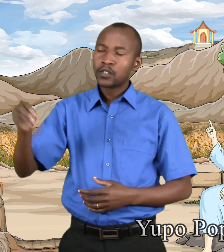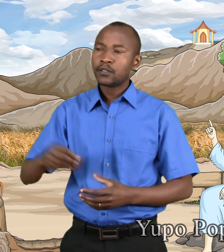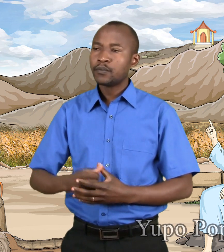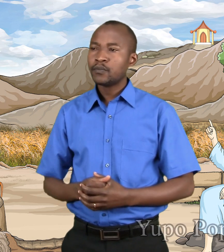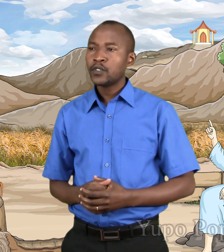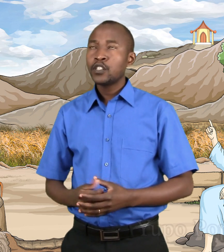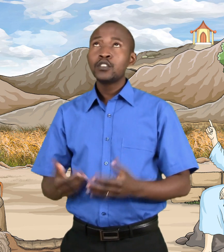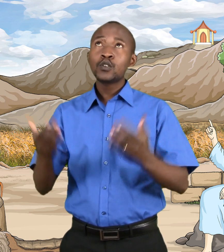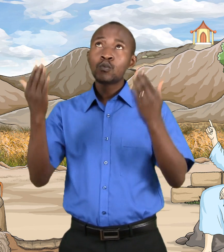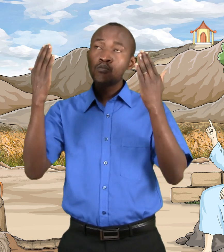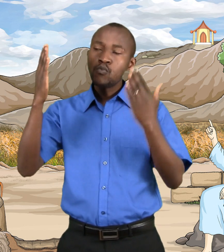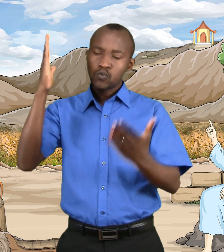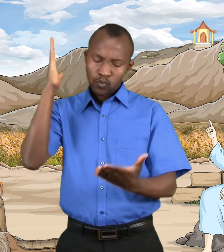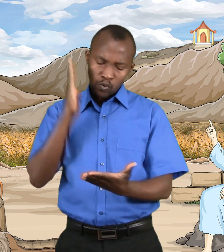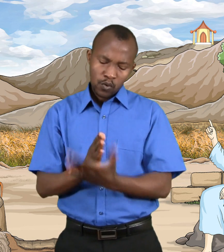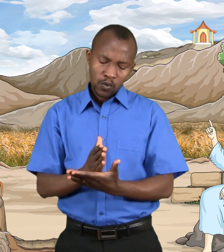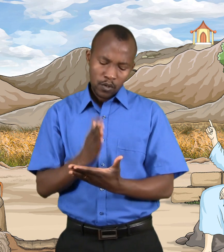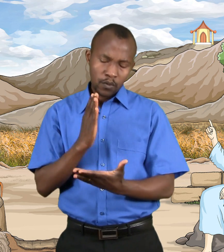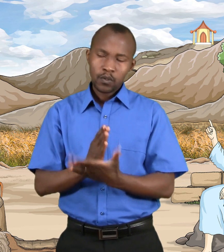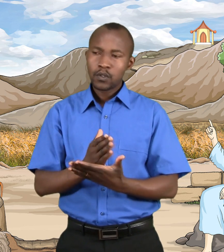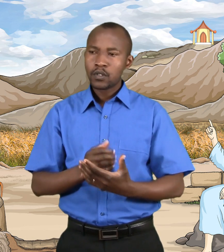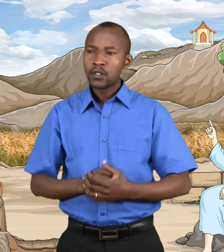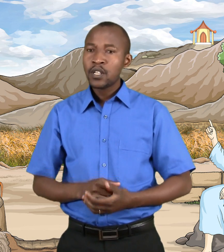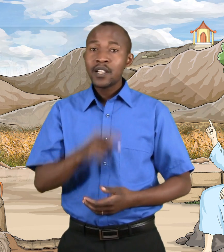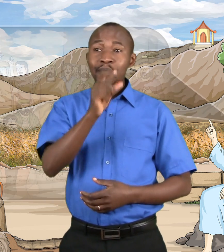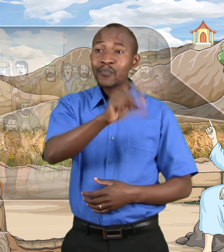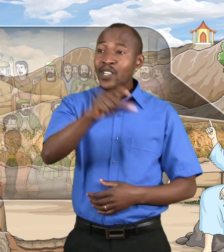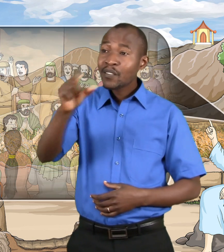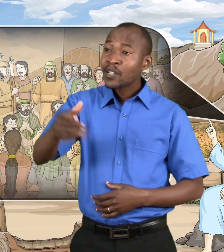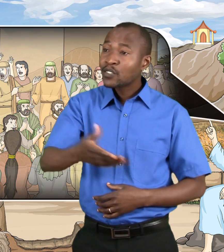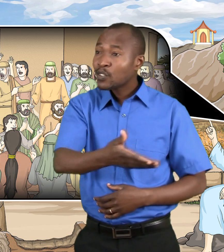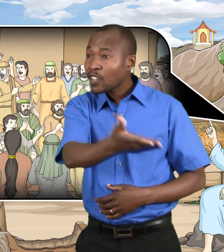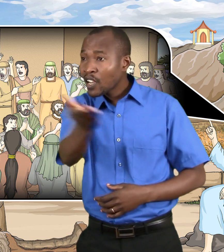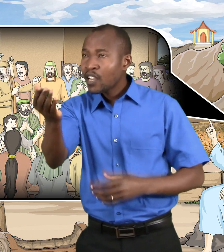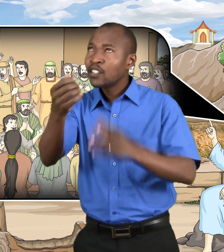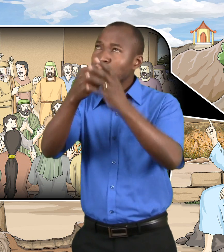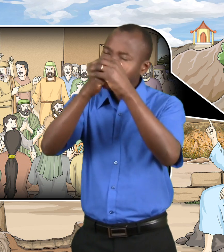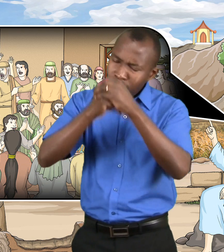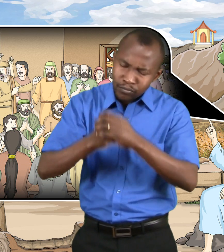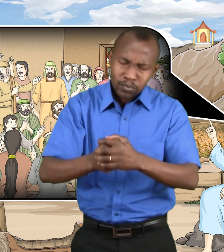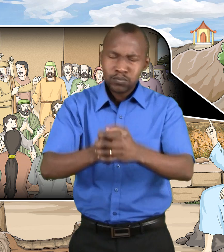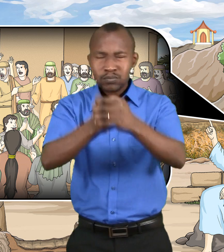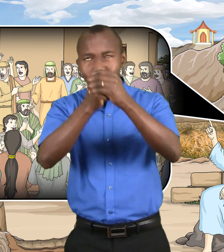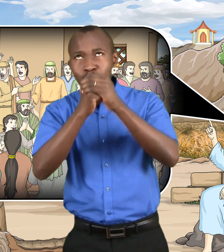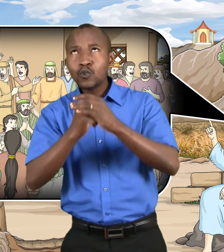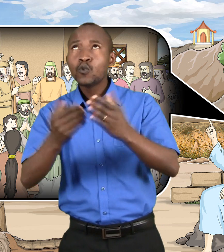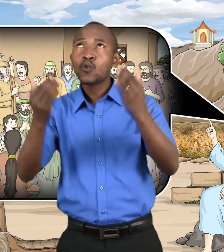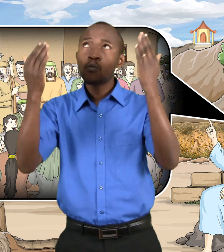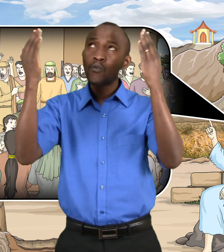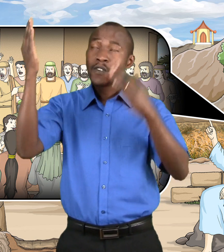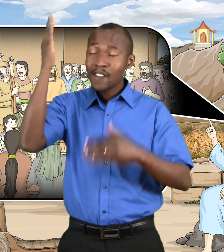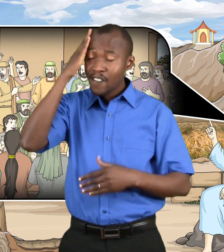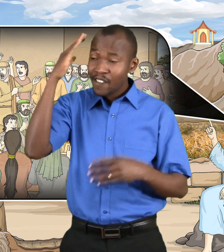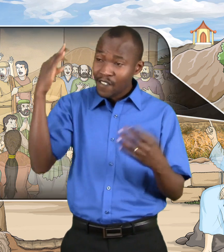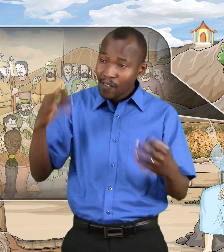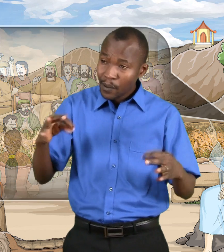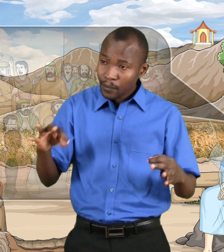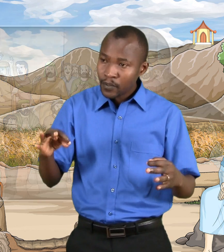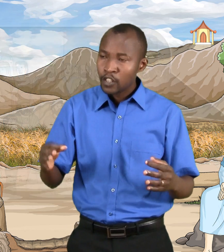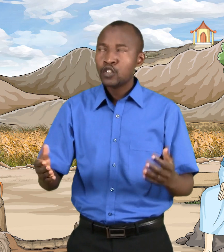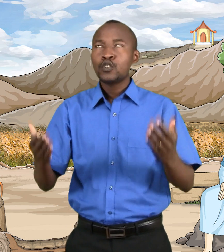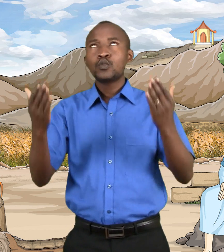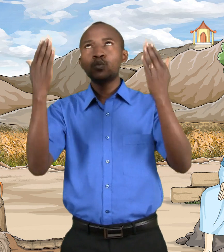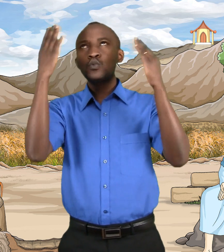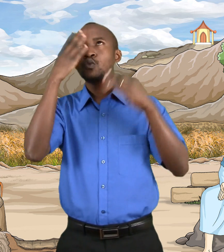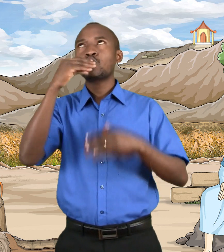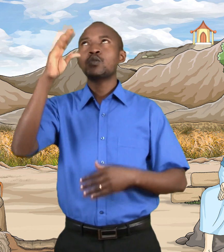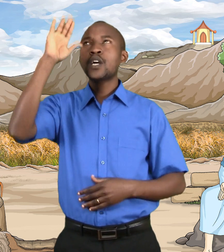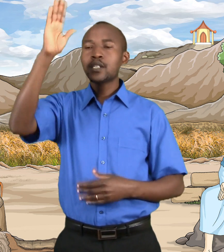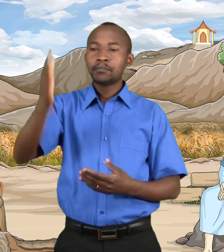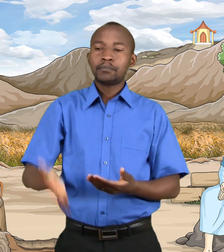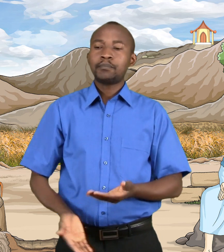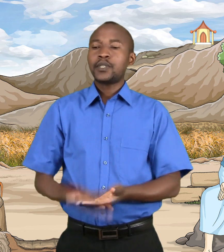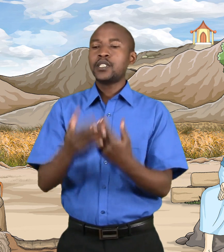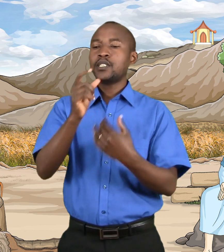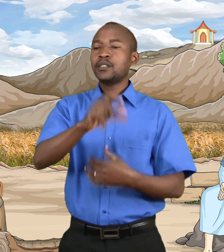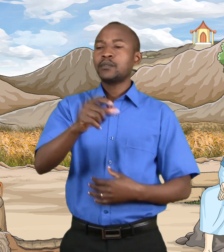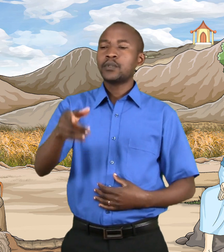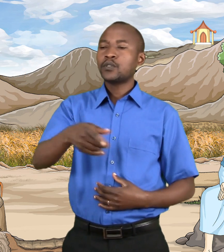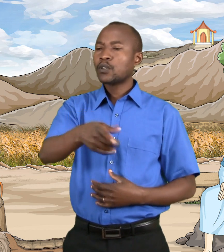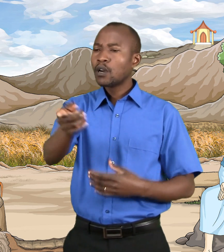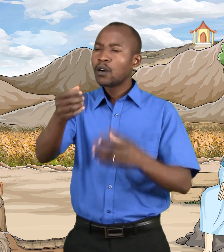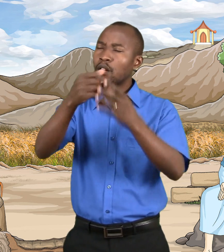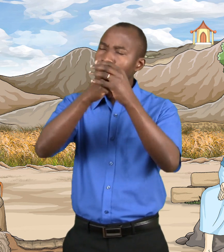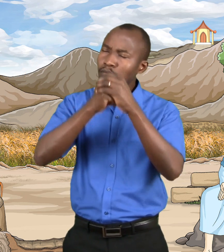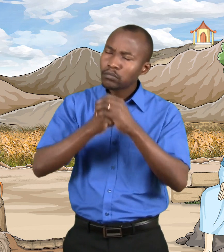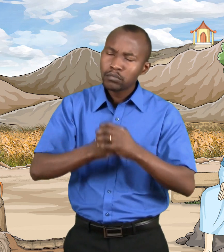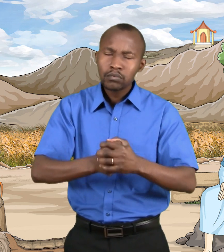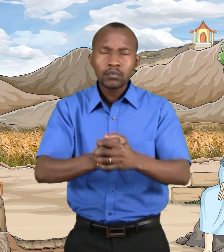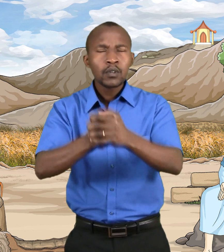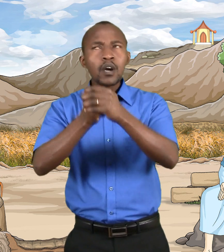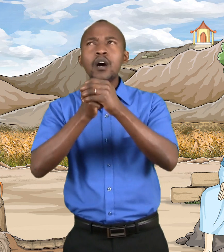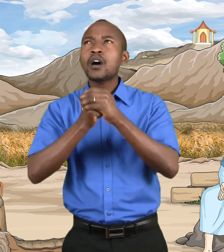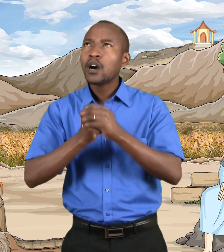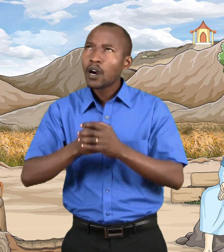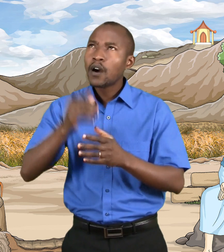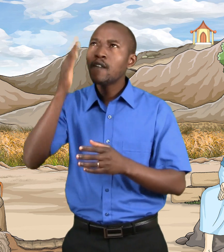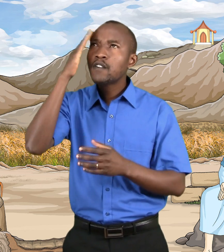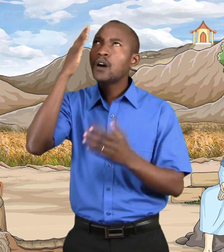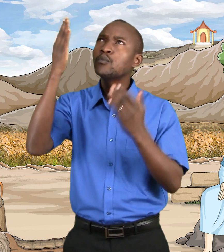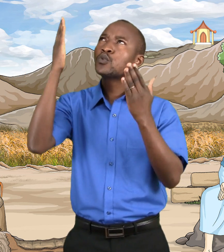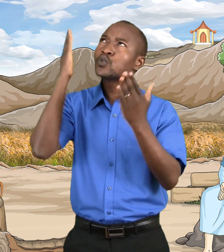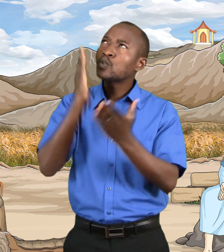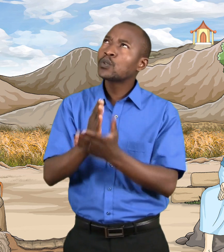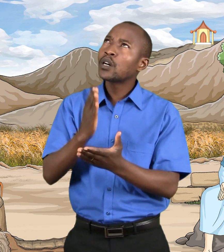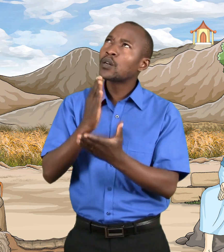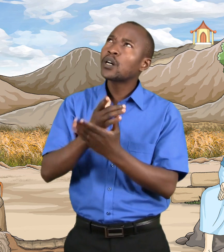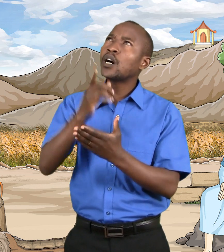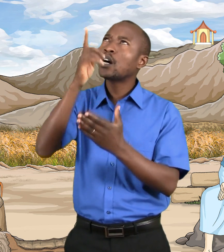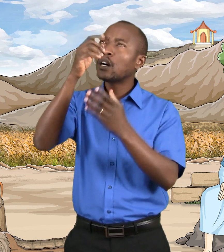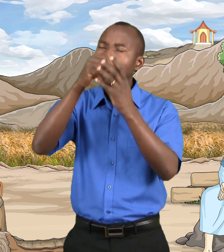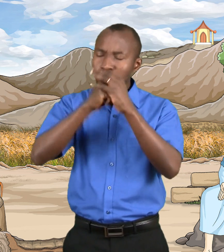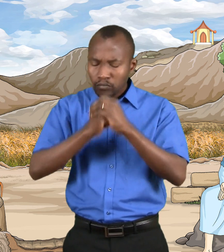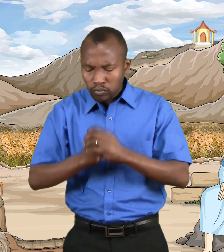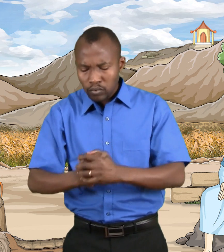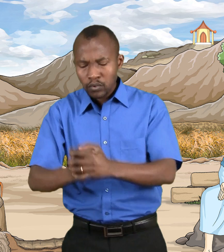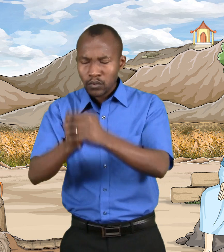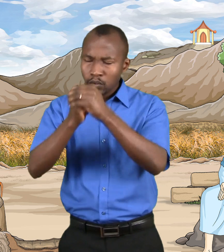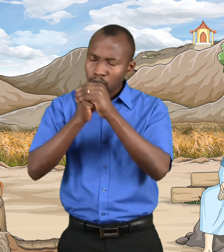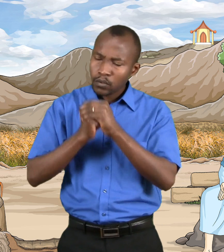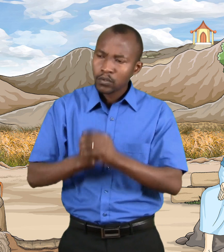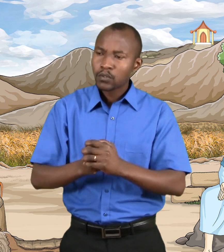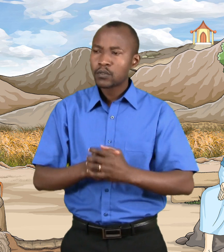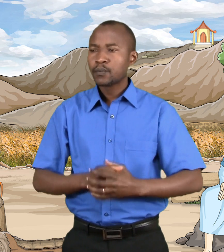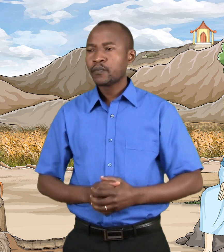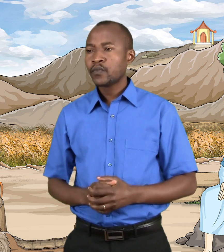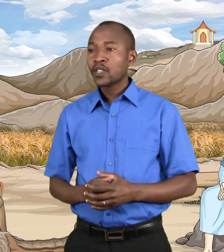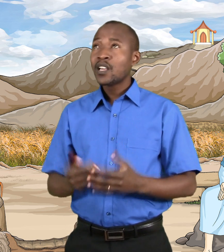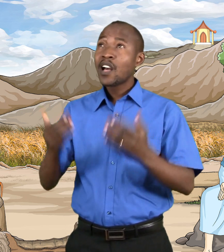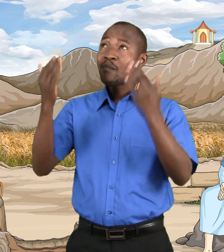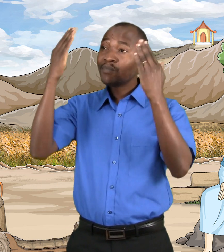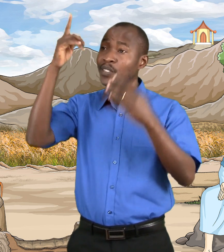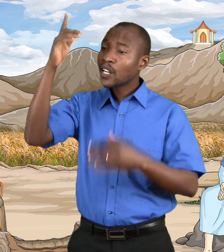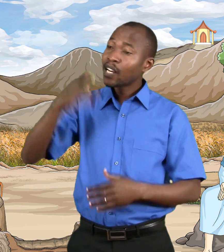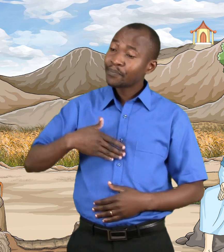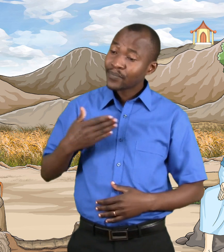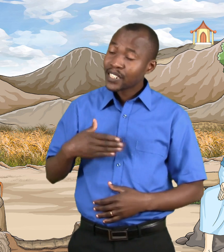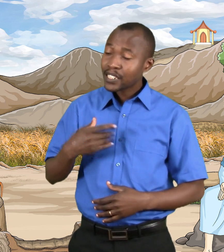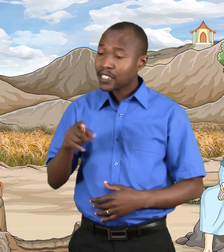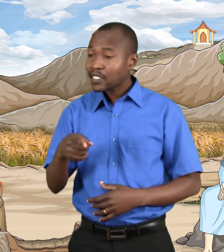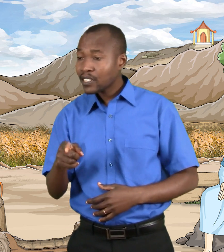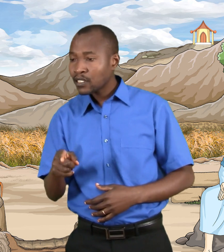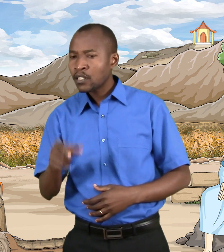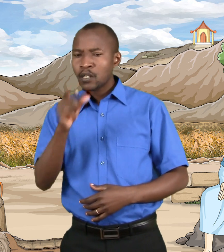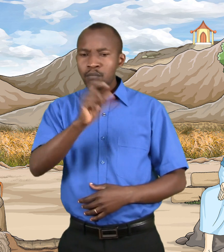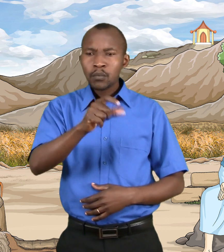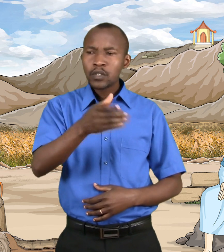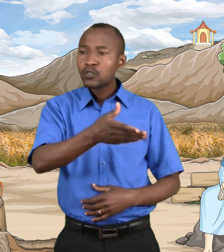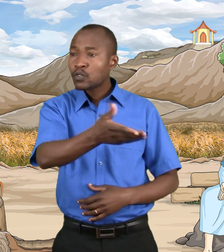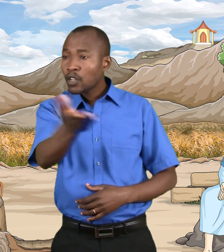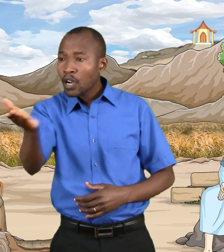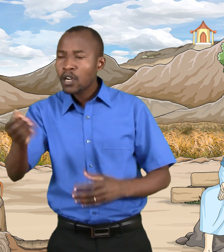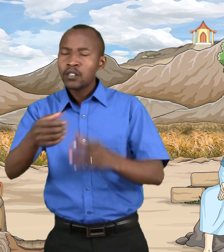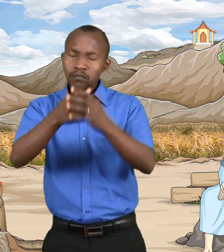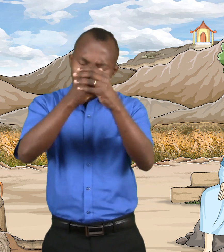You worship what you do not know; we worship what we do know, for salvation is from the Jews.